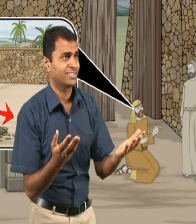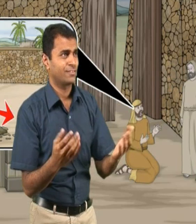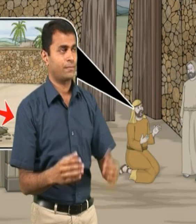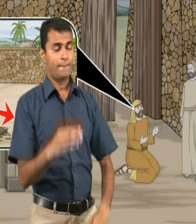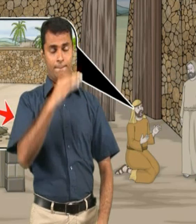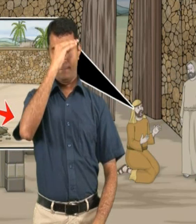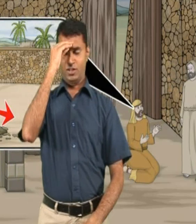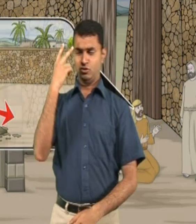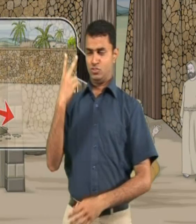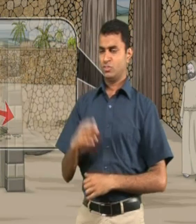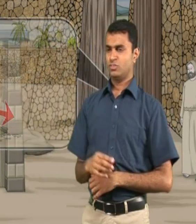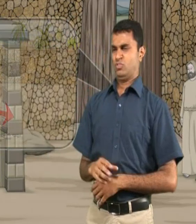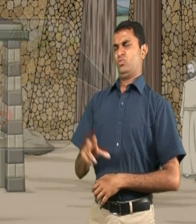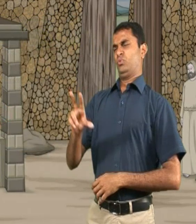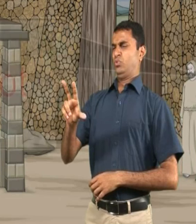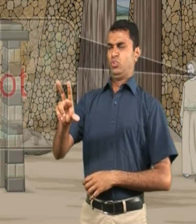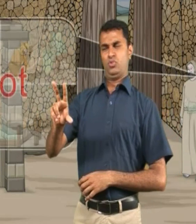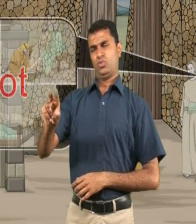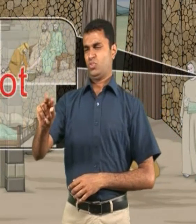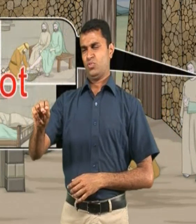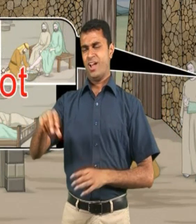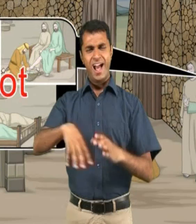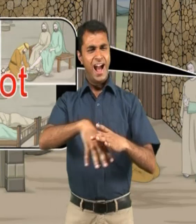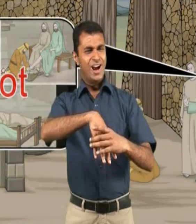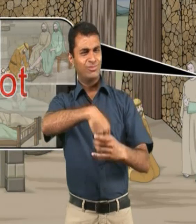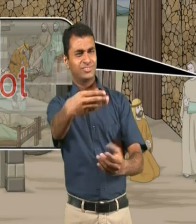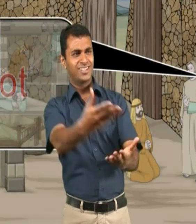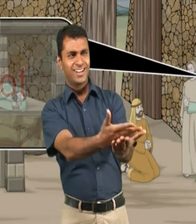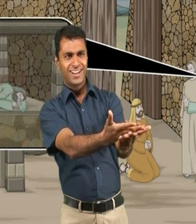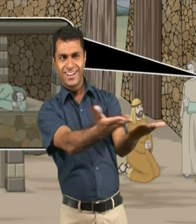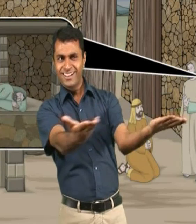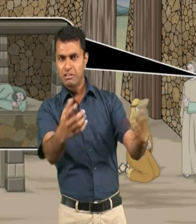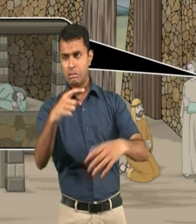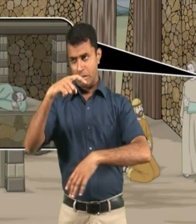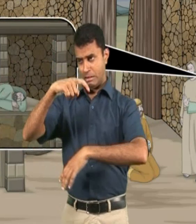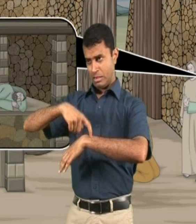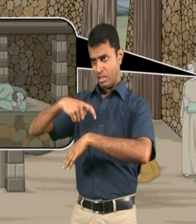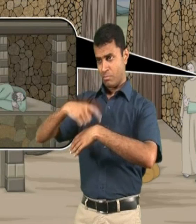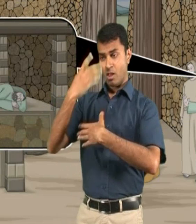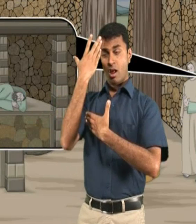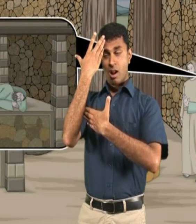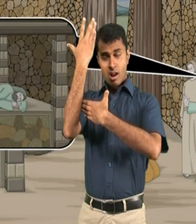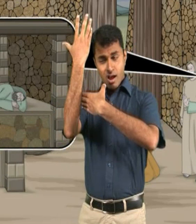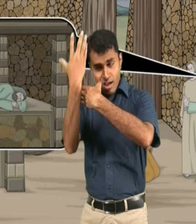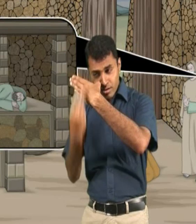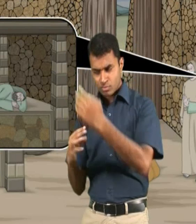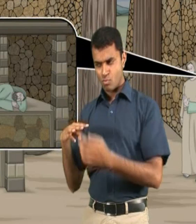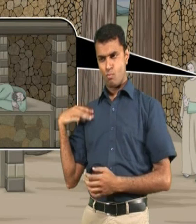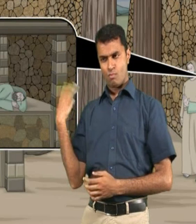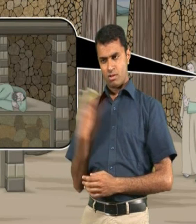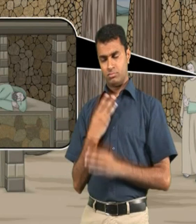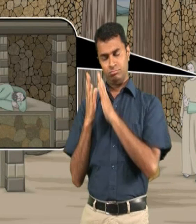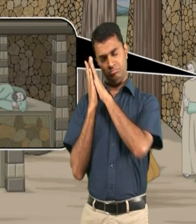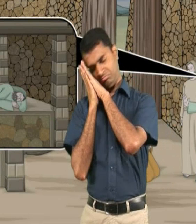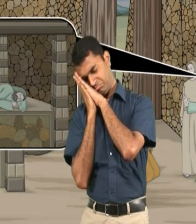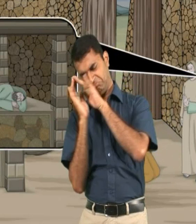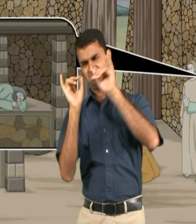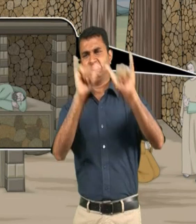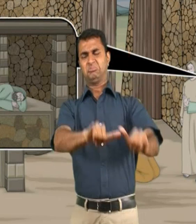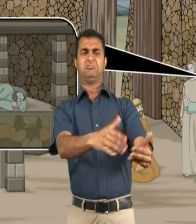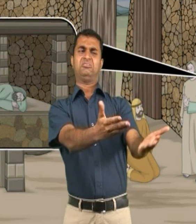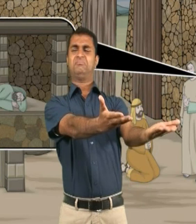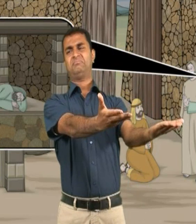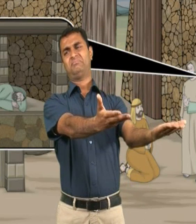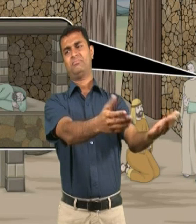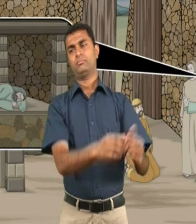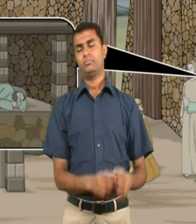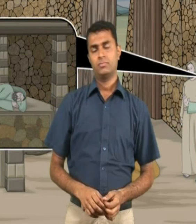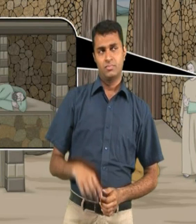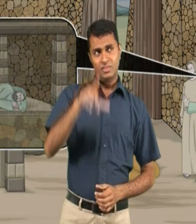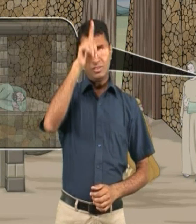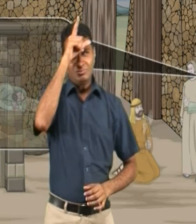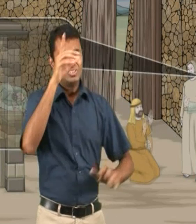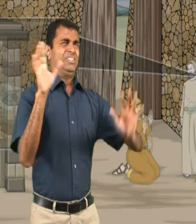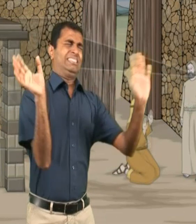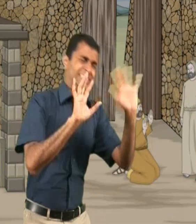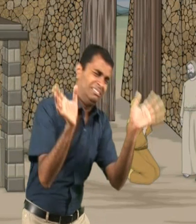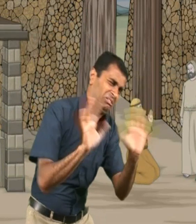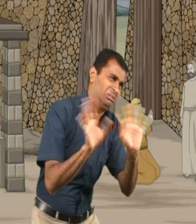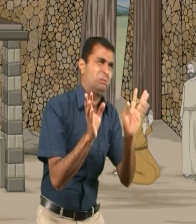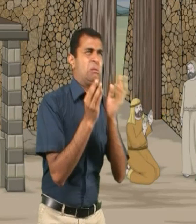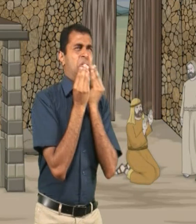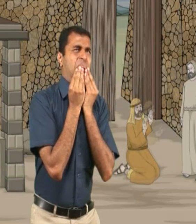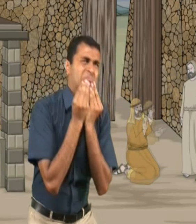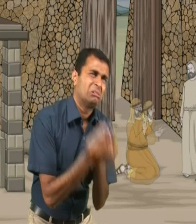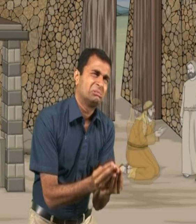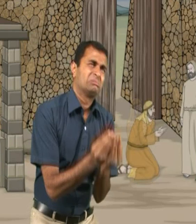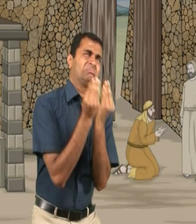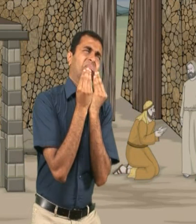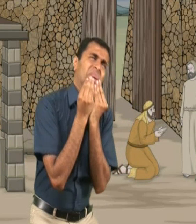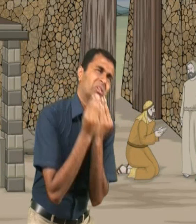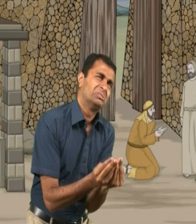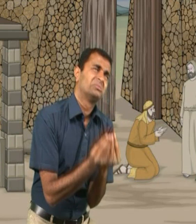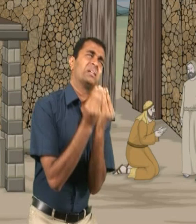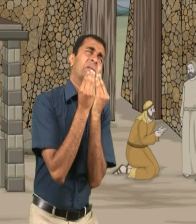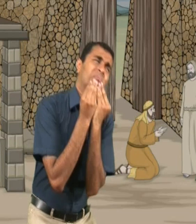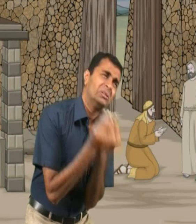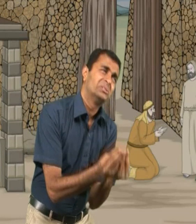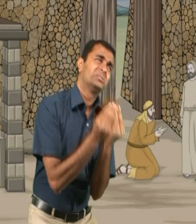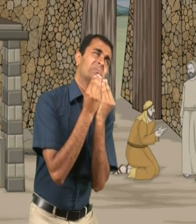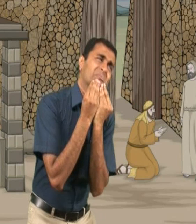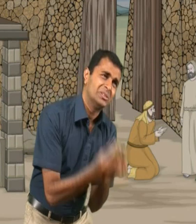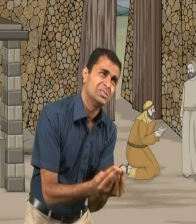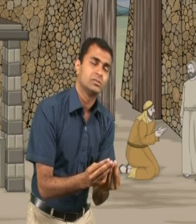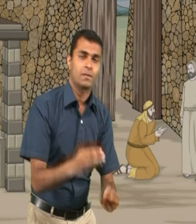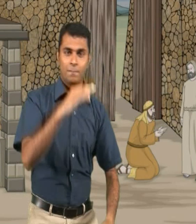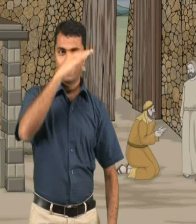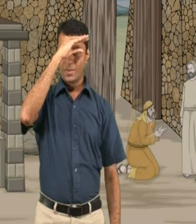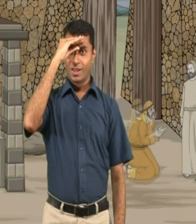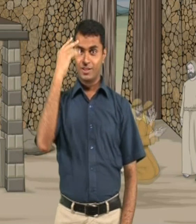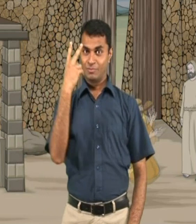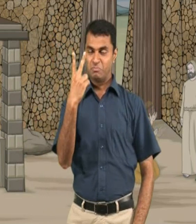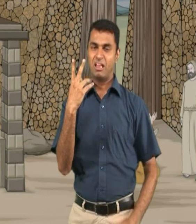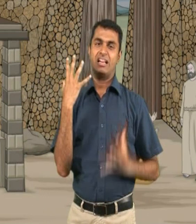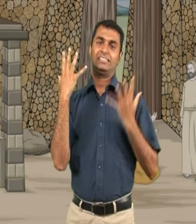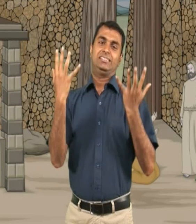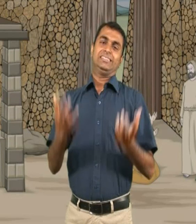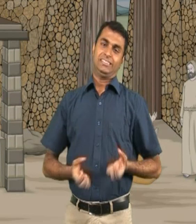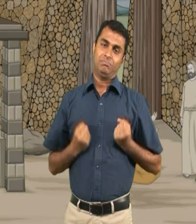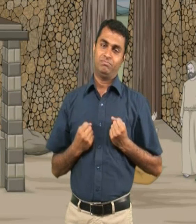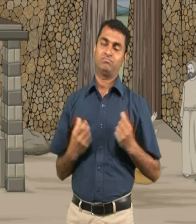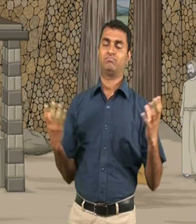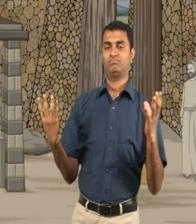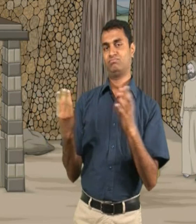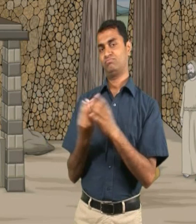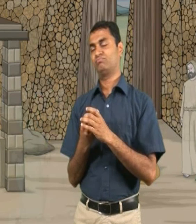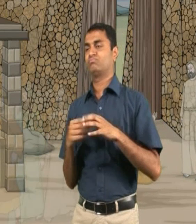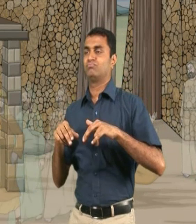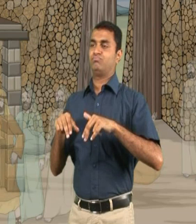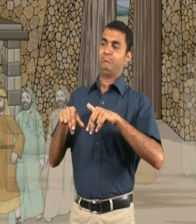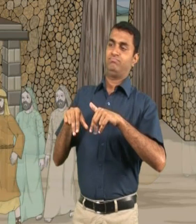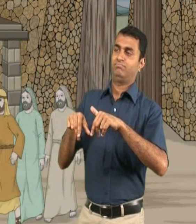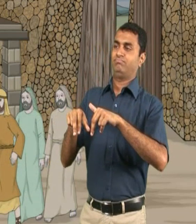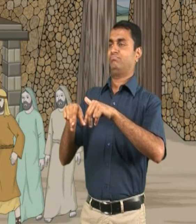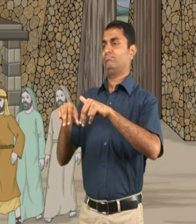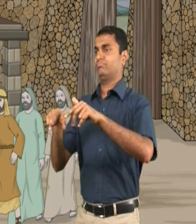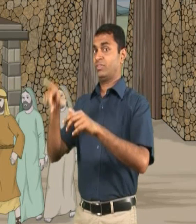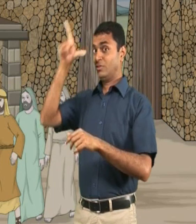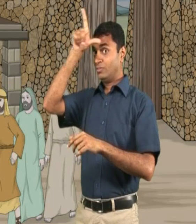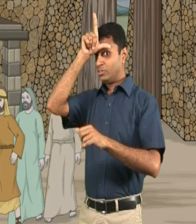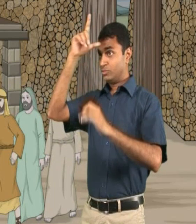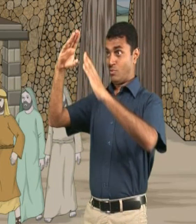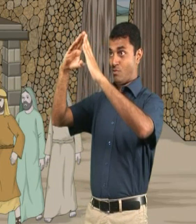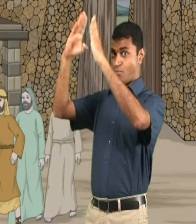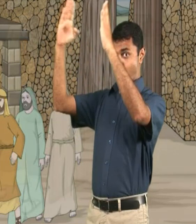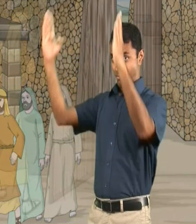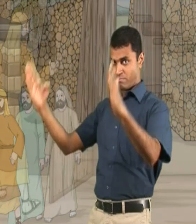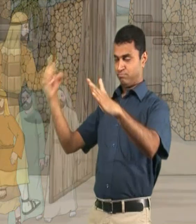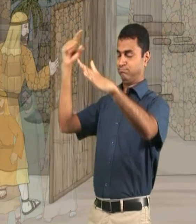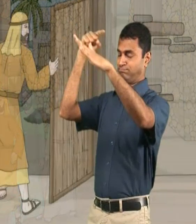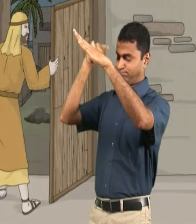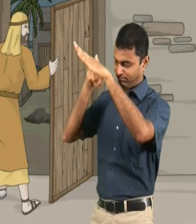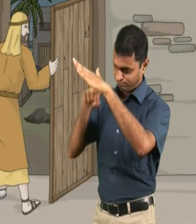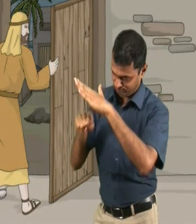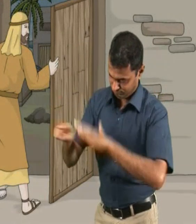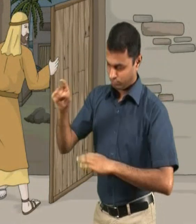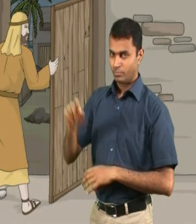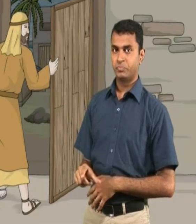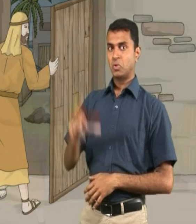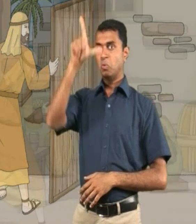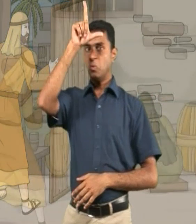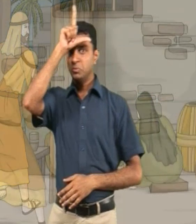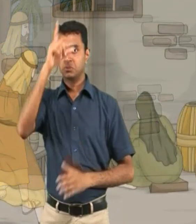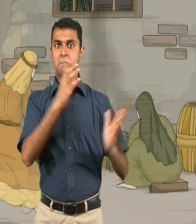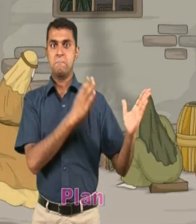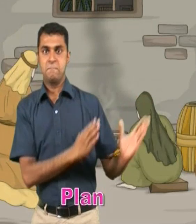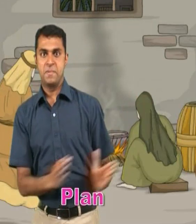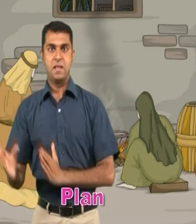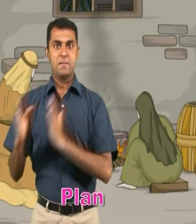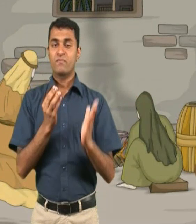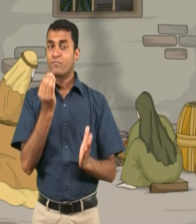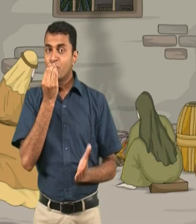“No,” they answered, “we will spend the night in the square.” But Lot insisted so strongly that they followed him into his house.